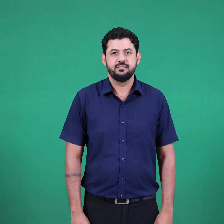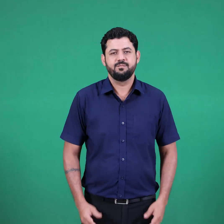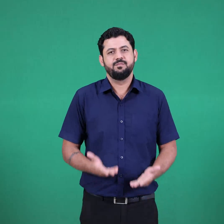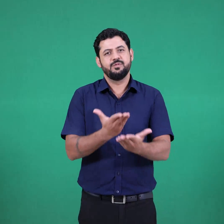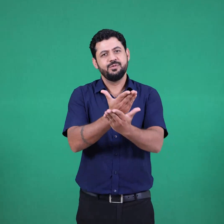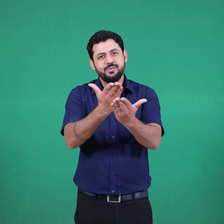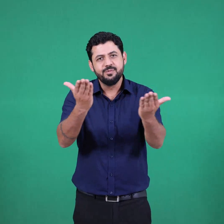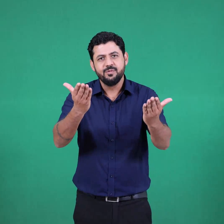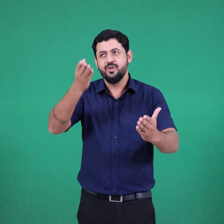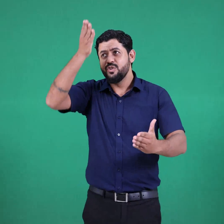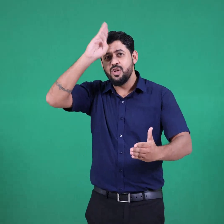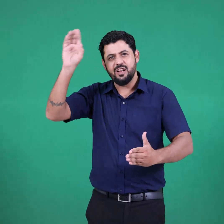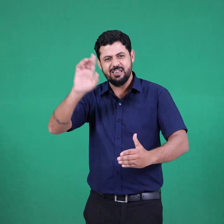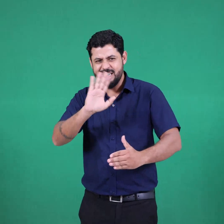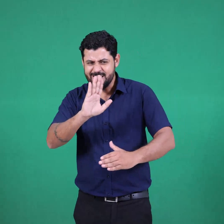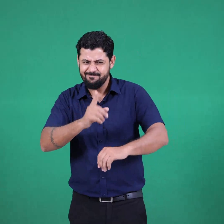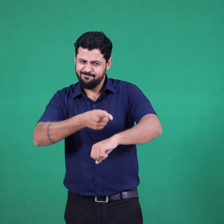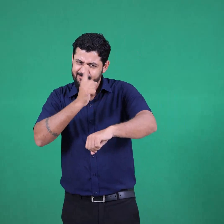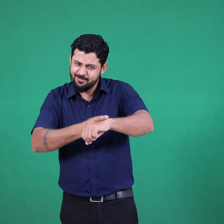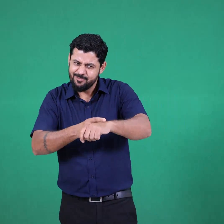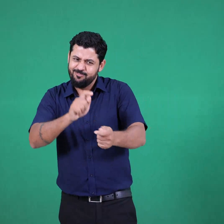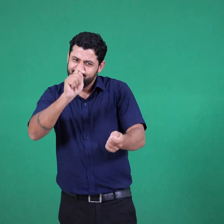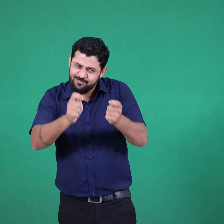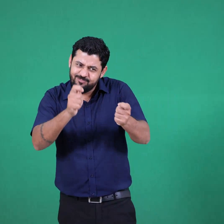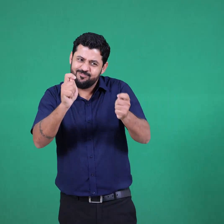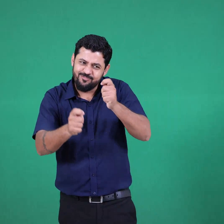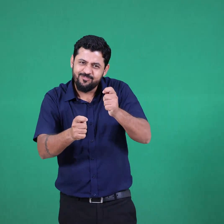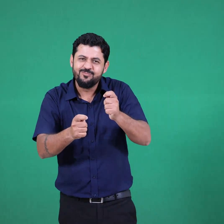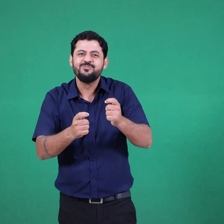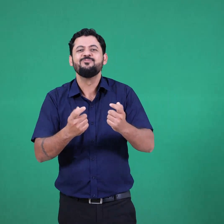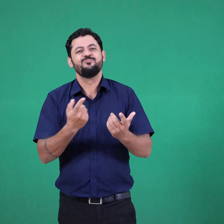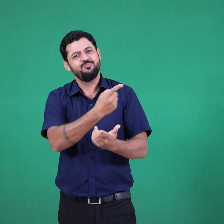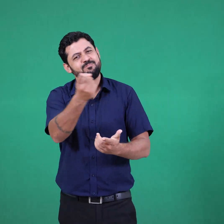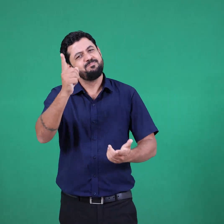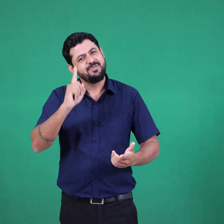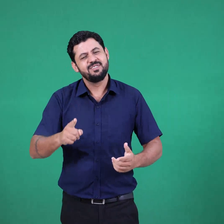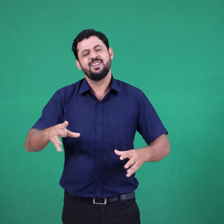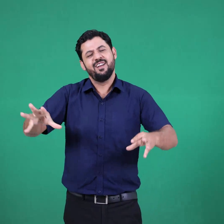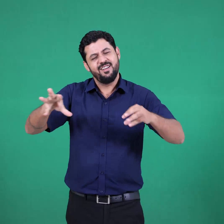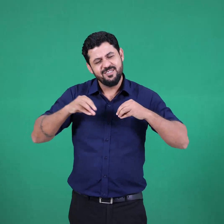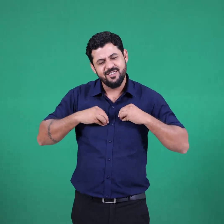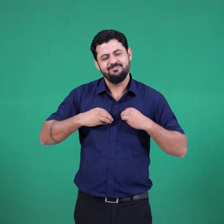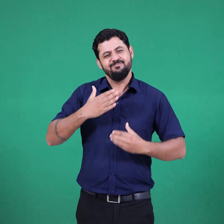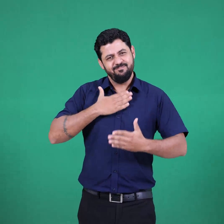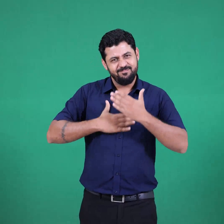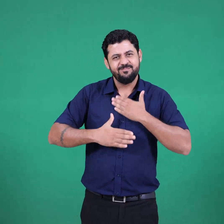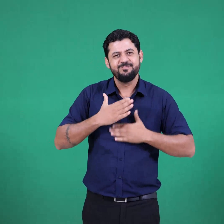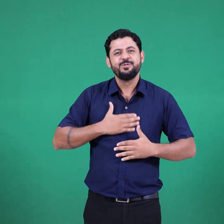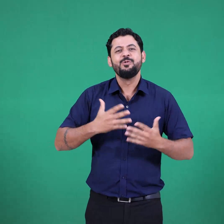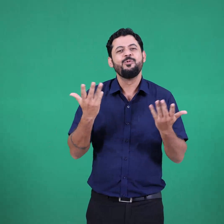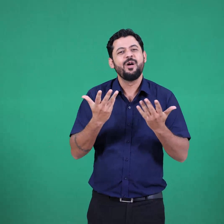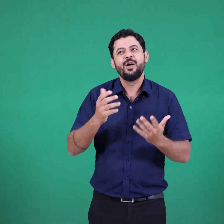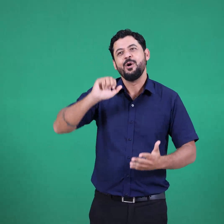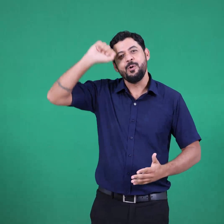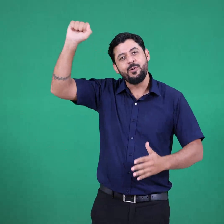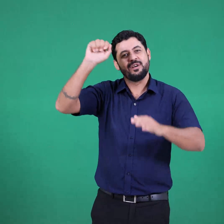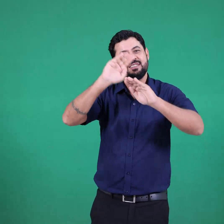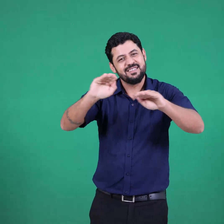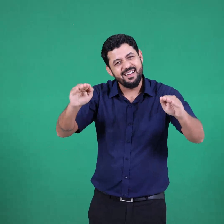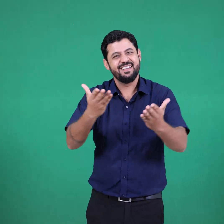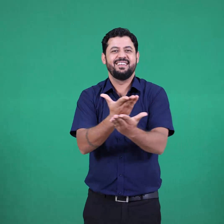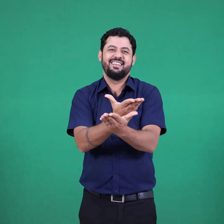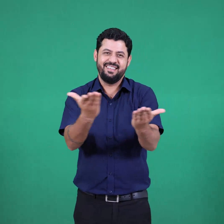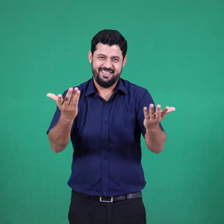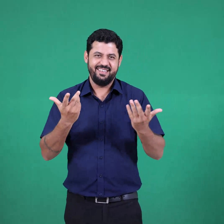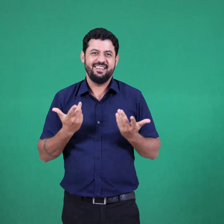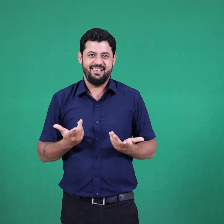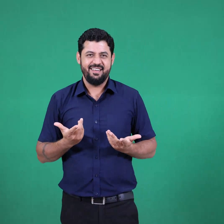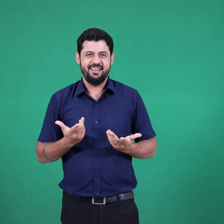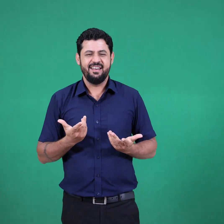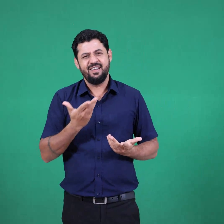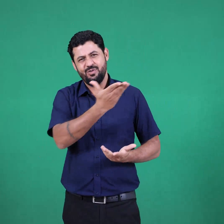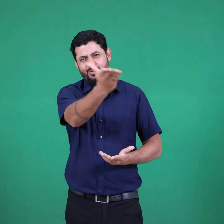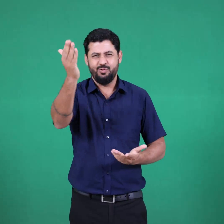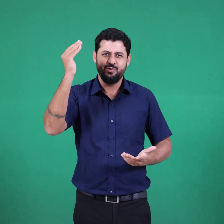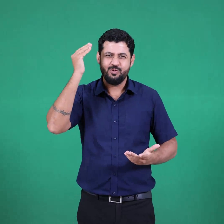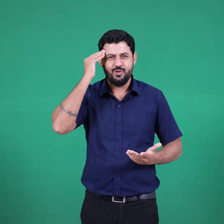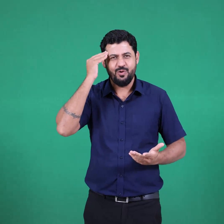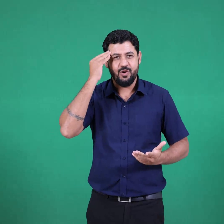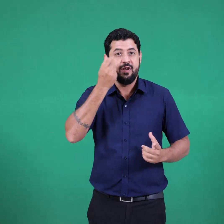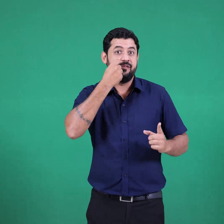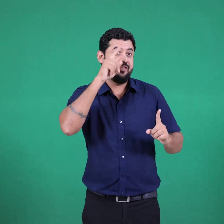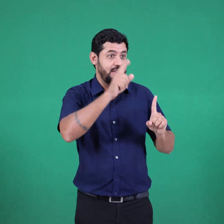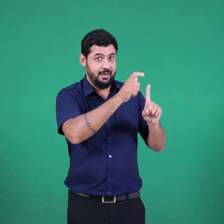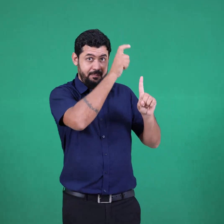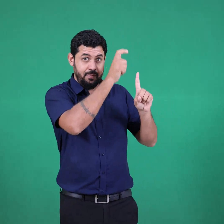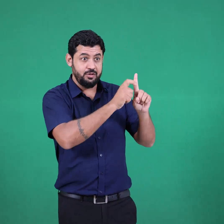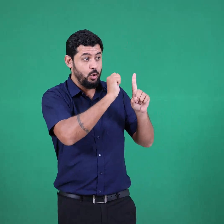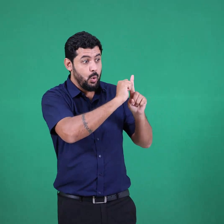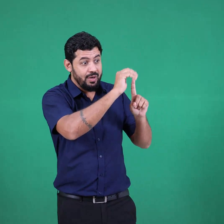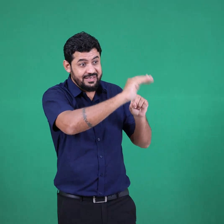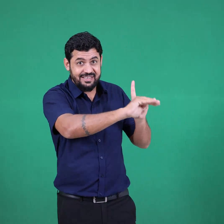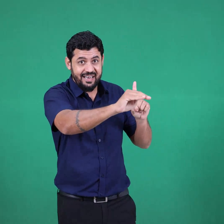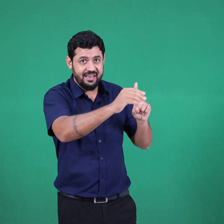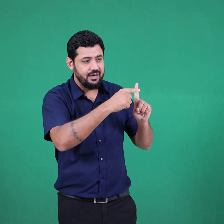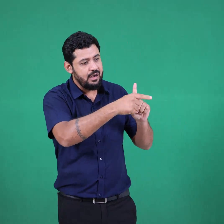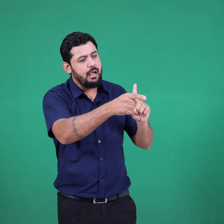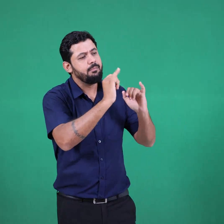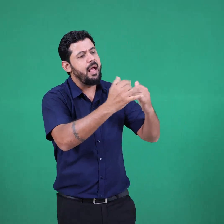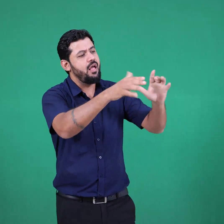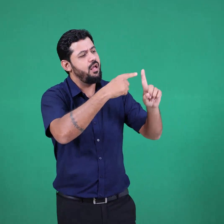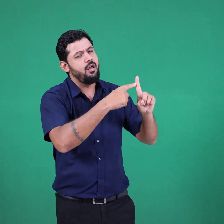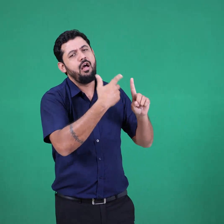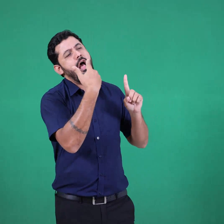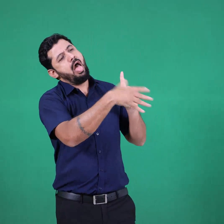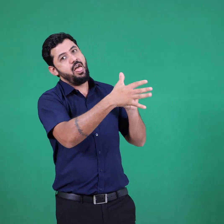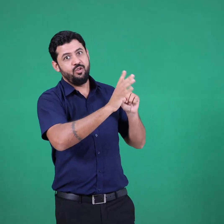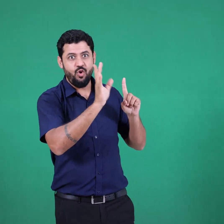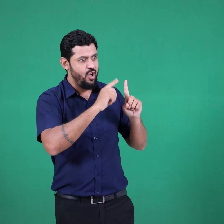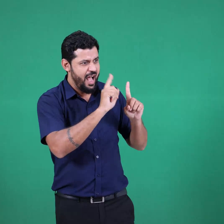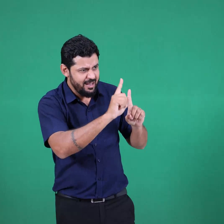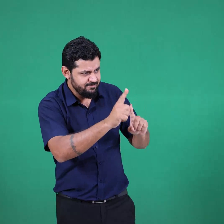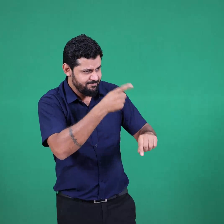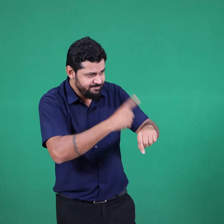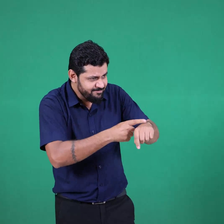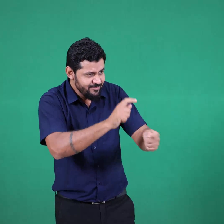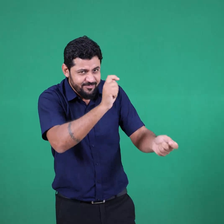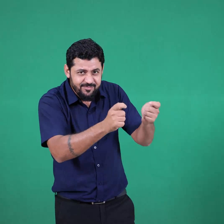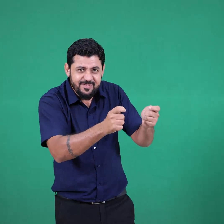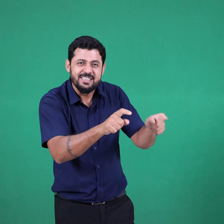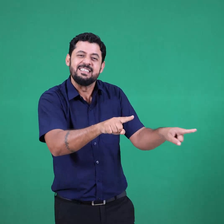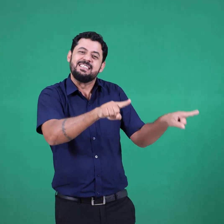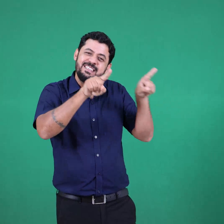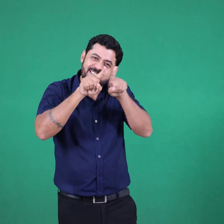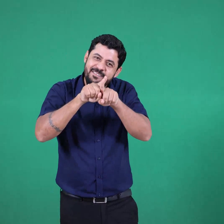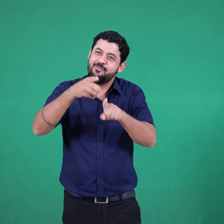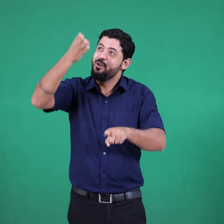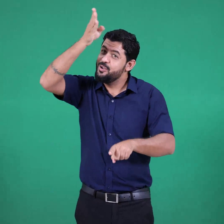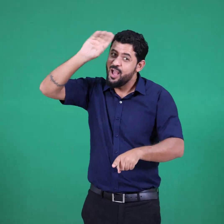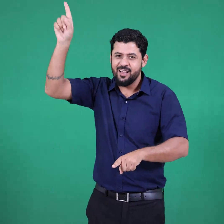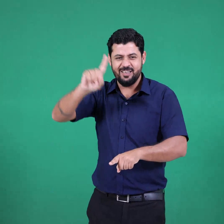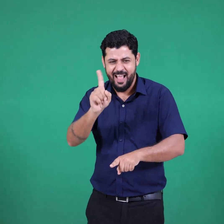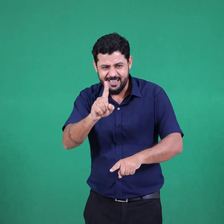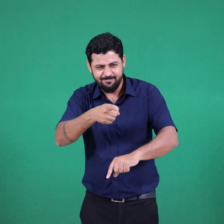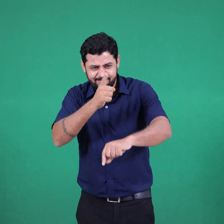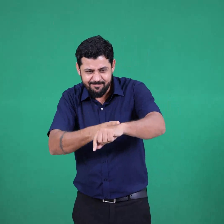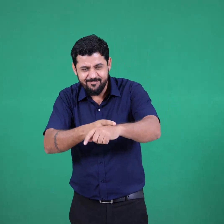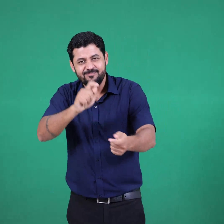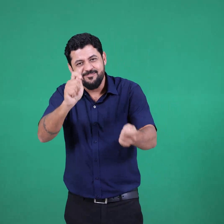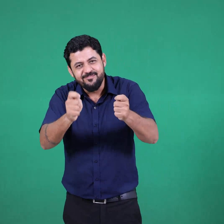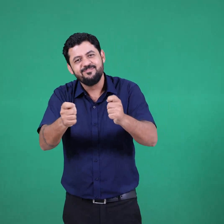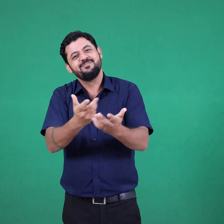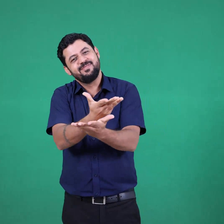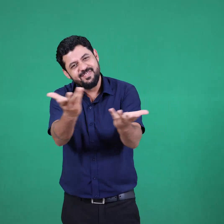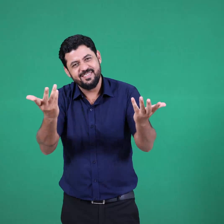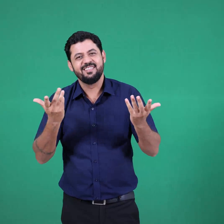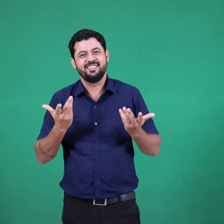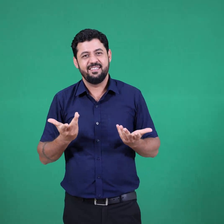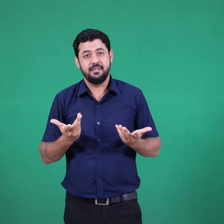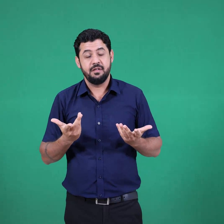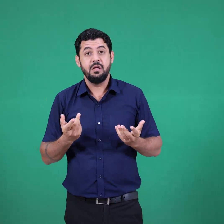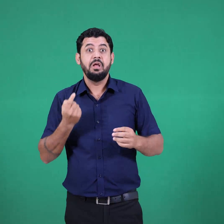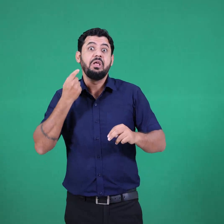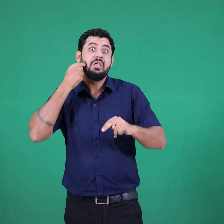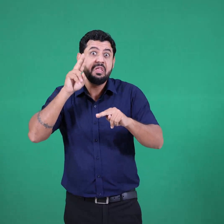Endure suffering as discipline; God is treating you as sons. For what son is not disciplined by his father?